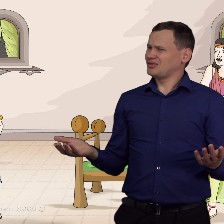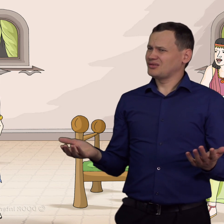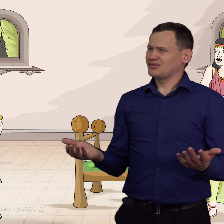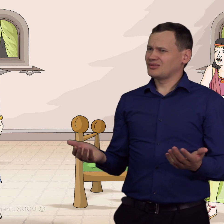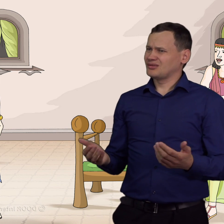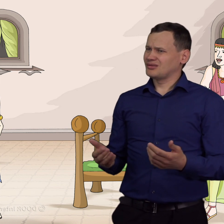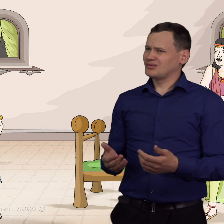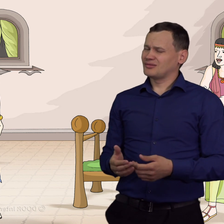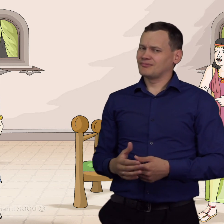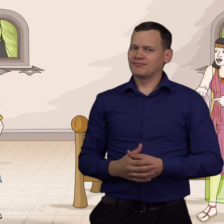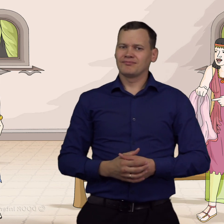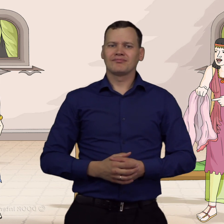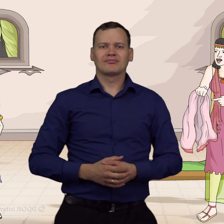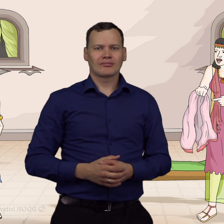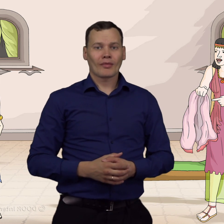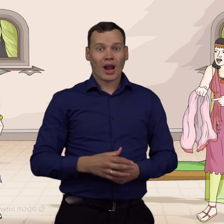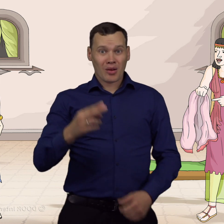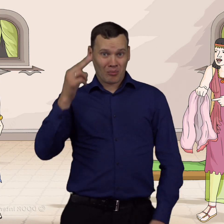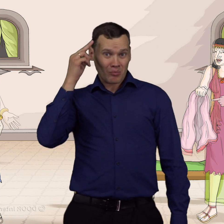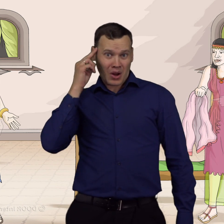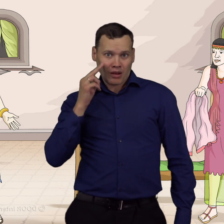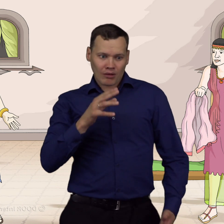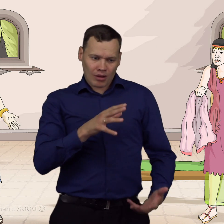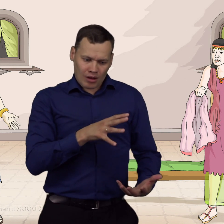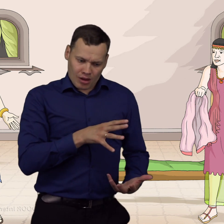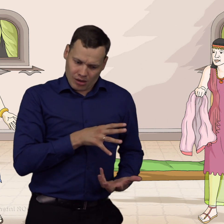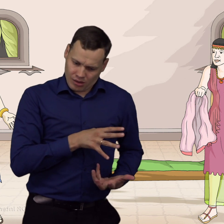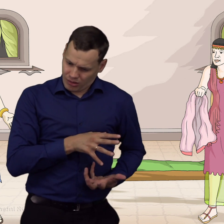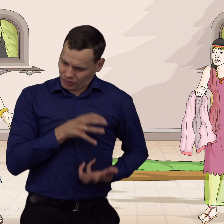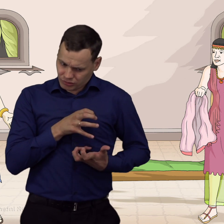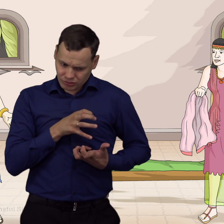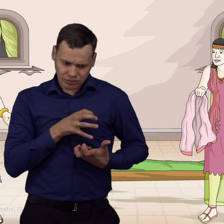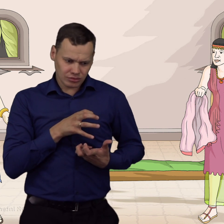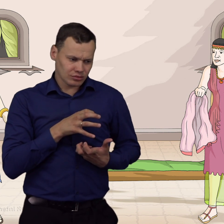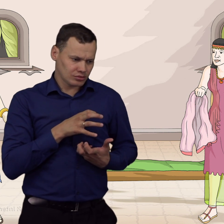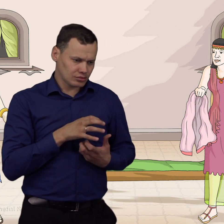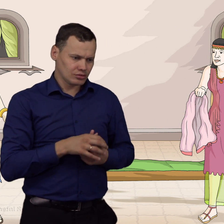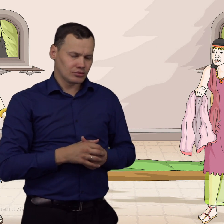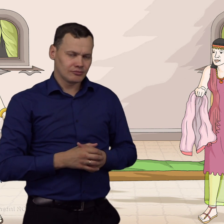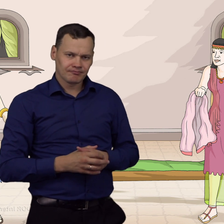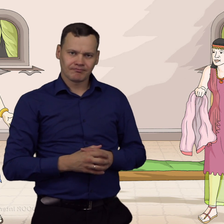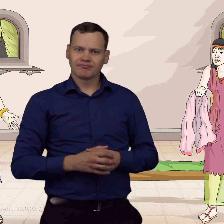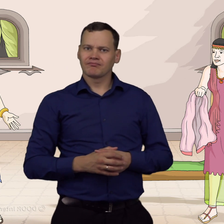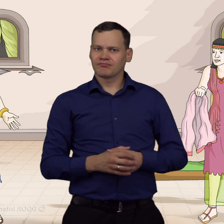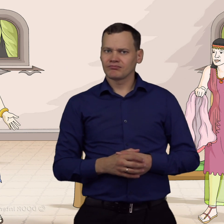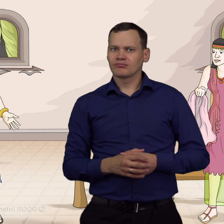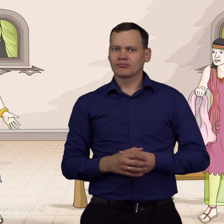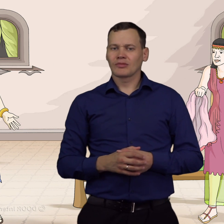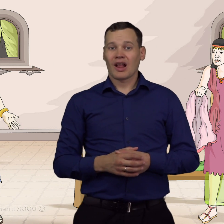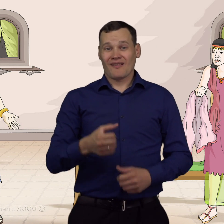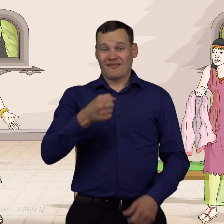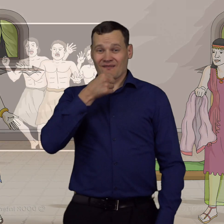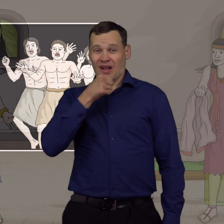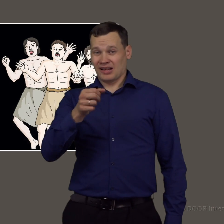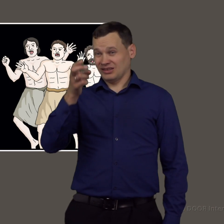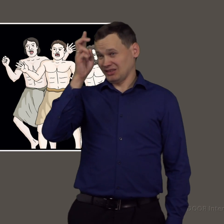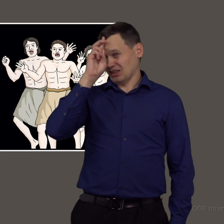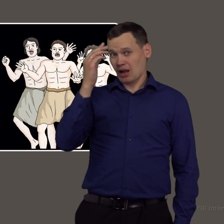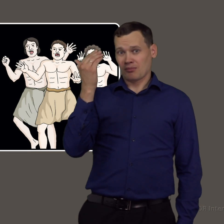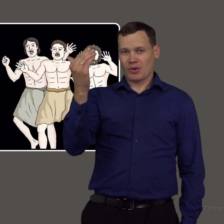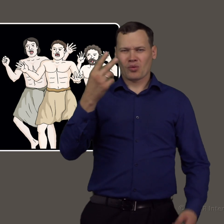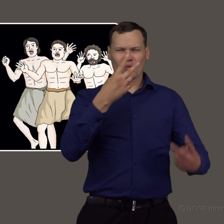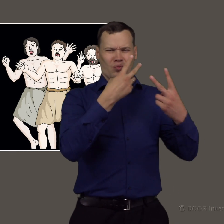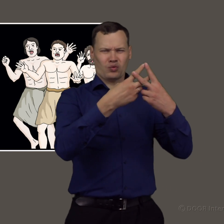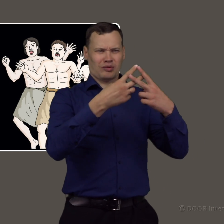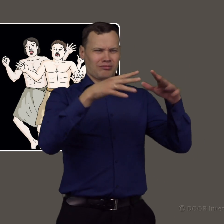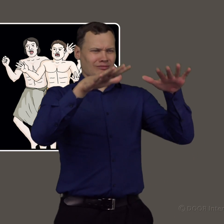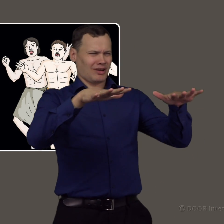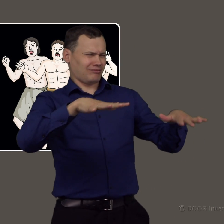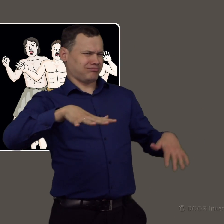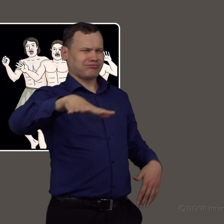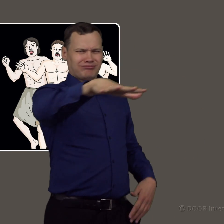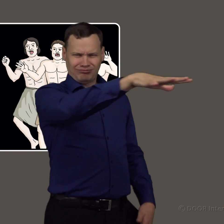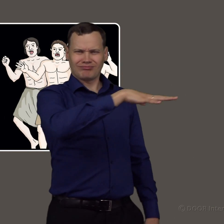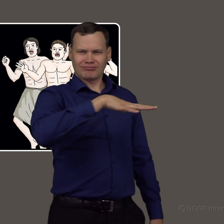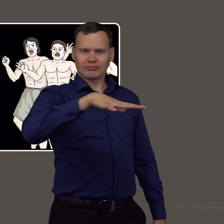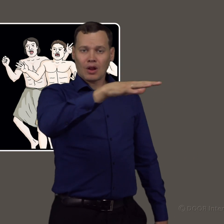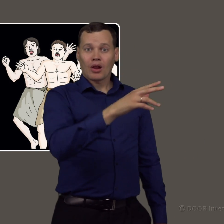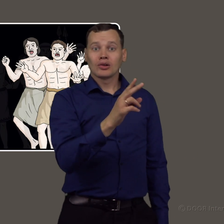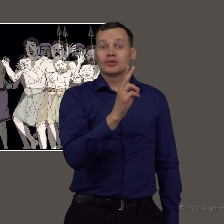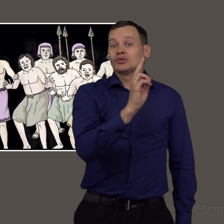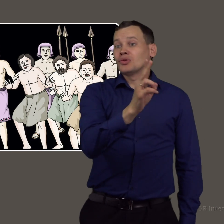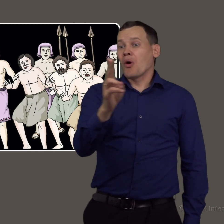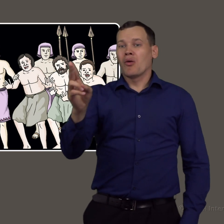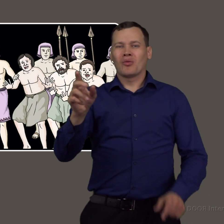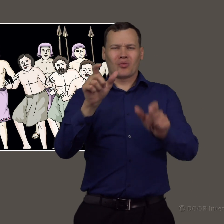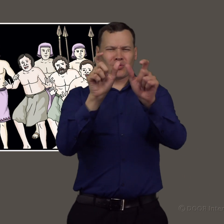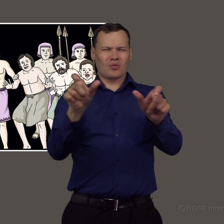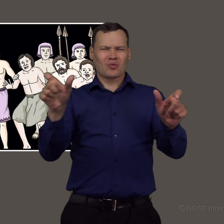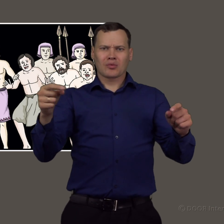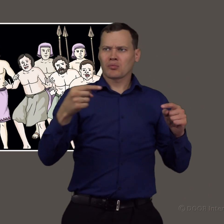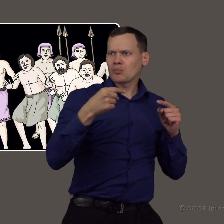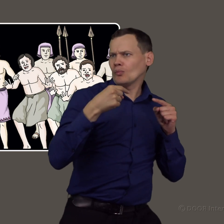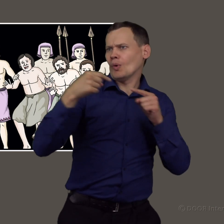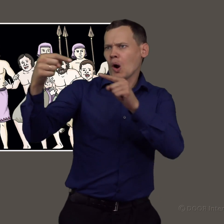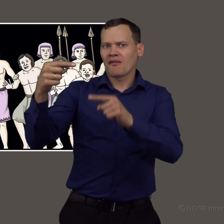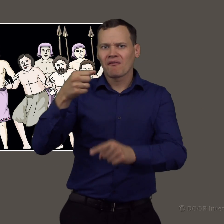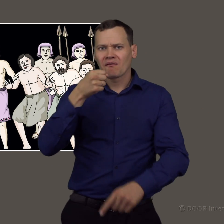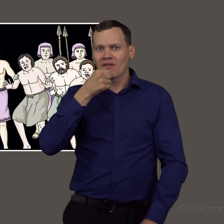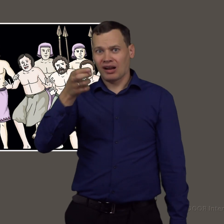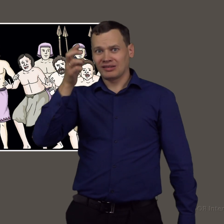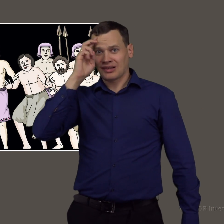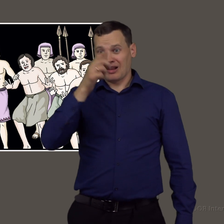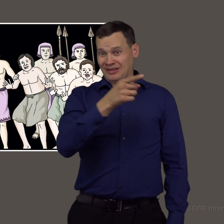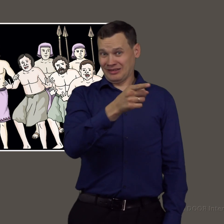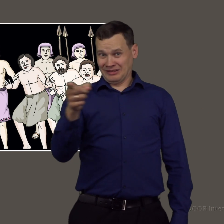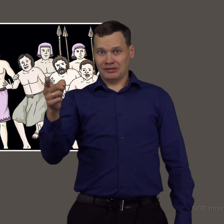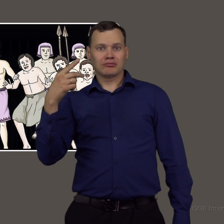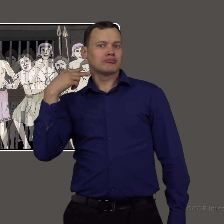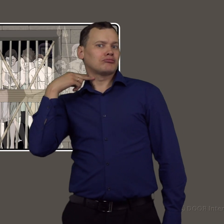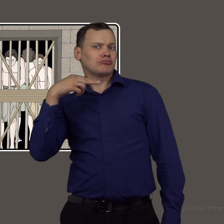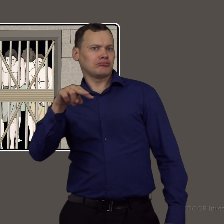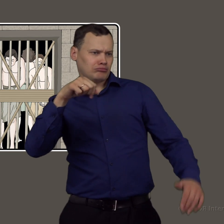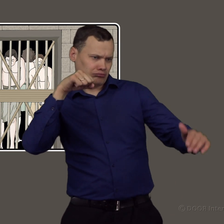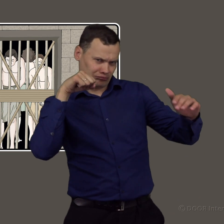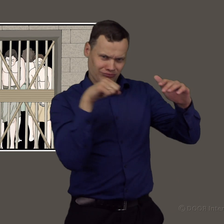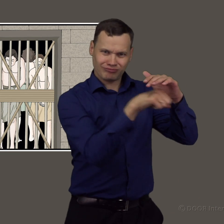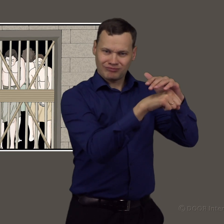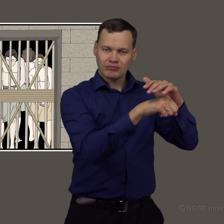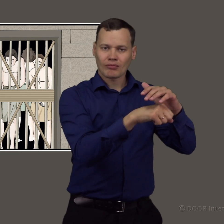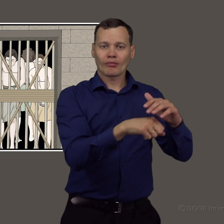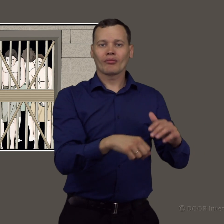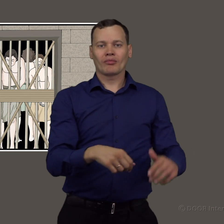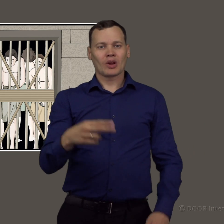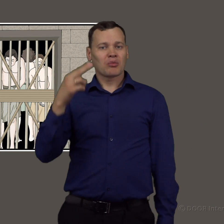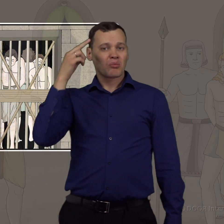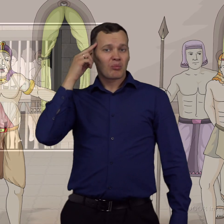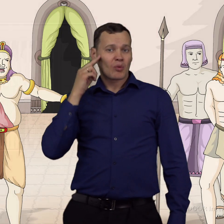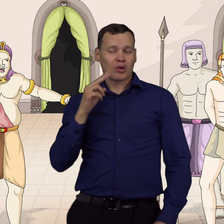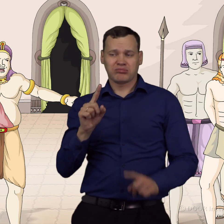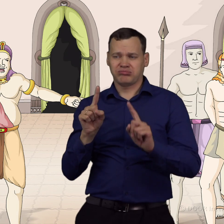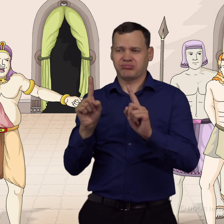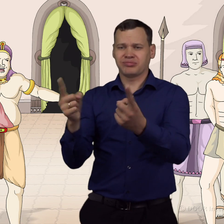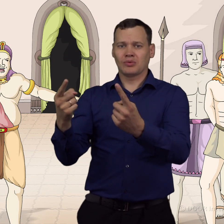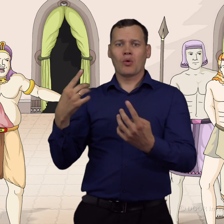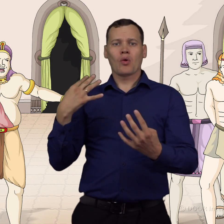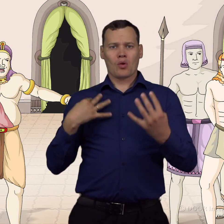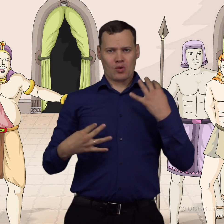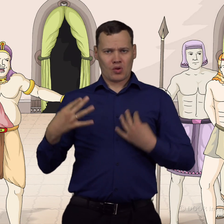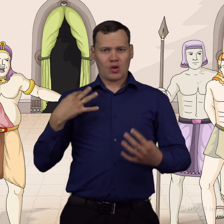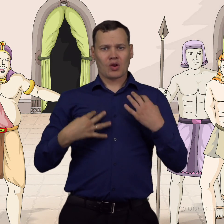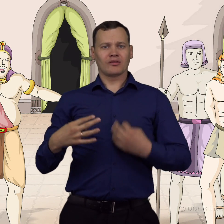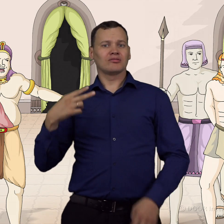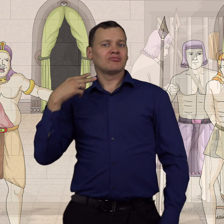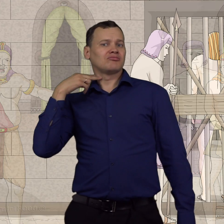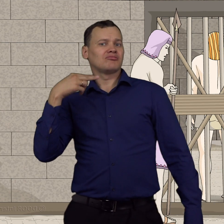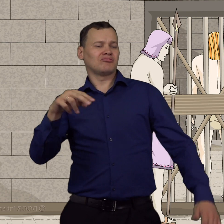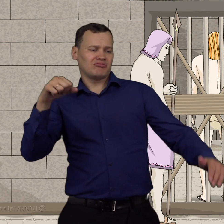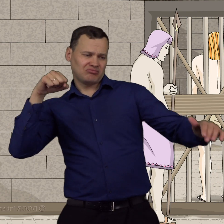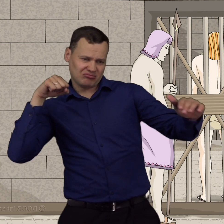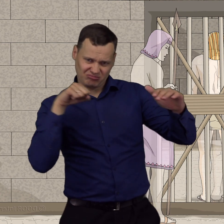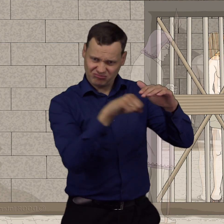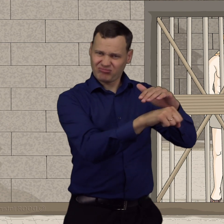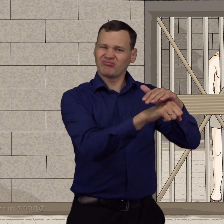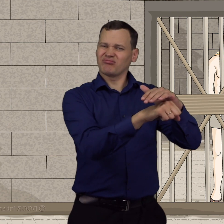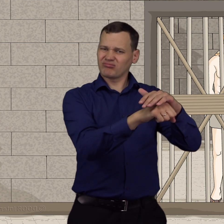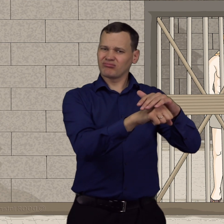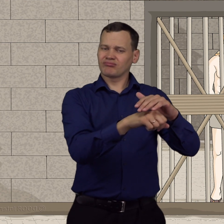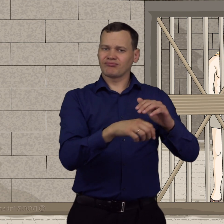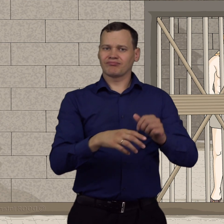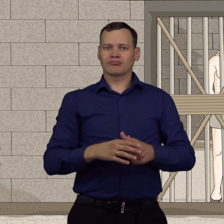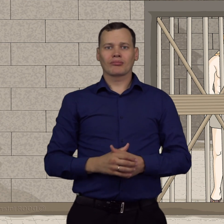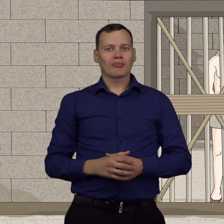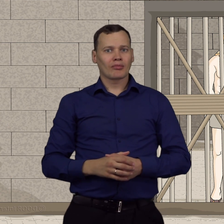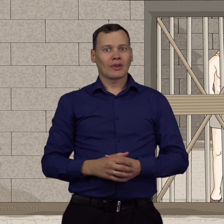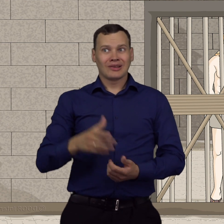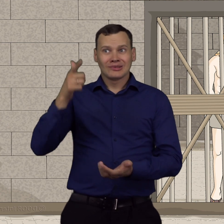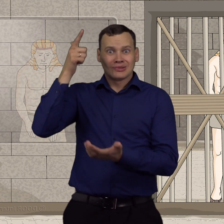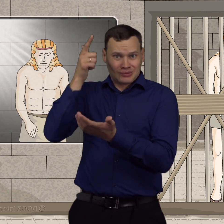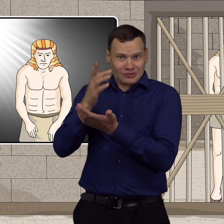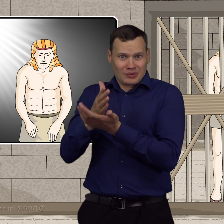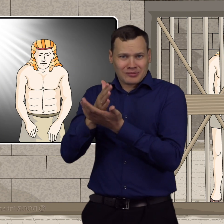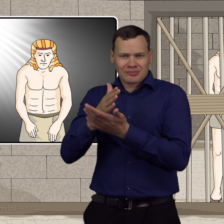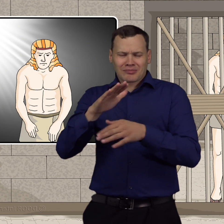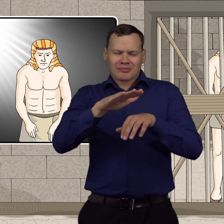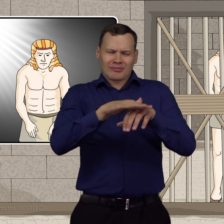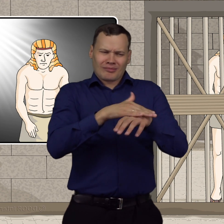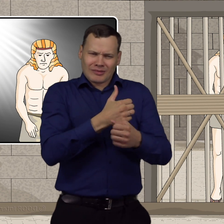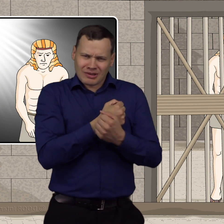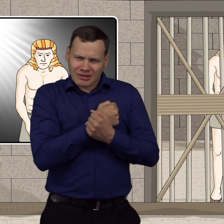When his master heard the story his wife told him, saying, “This is what your slave did to me,” he burned with anger. So Joseph’s master took him and had him thrown into the prison where the king’s prisoners were confined.